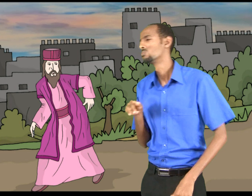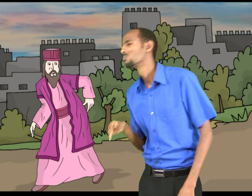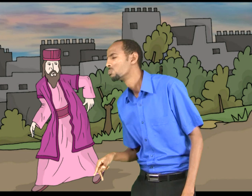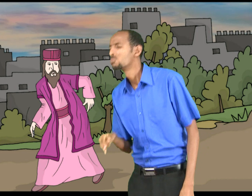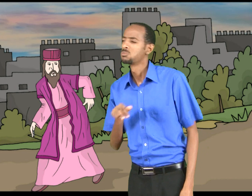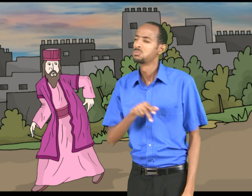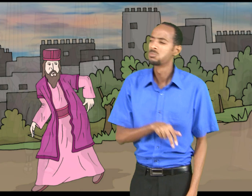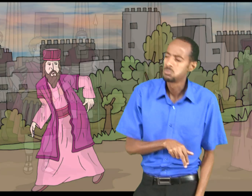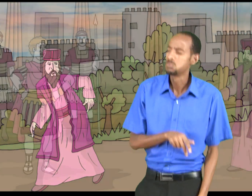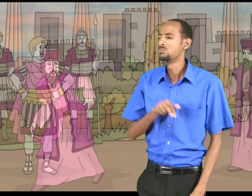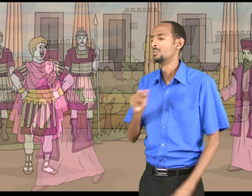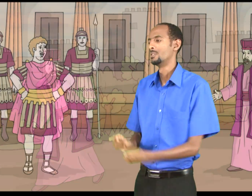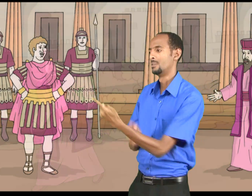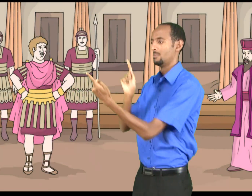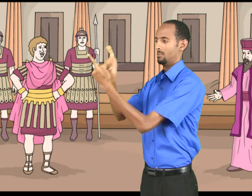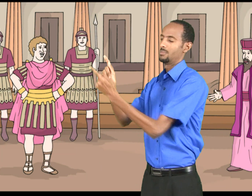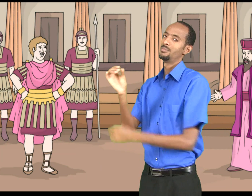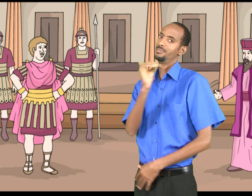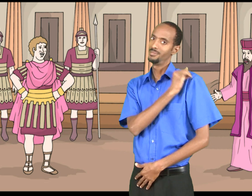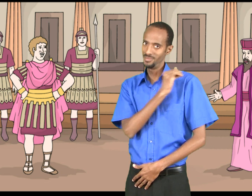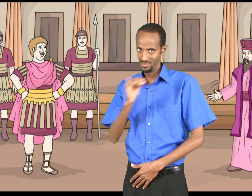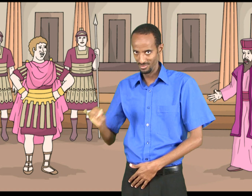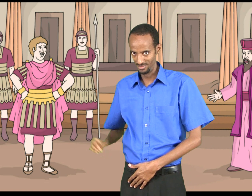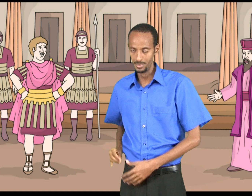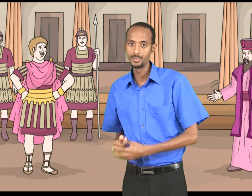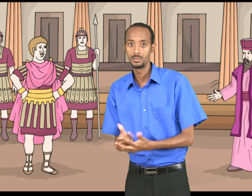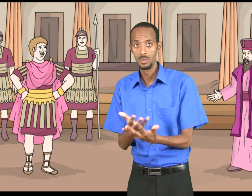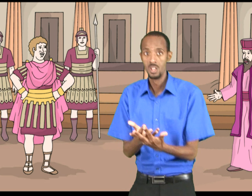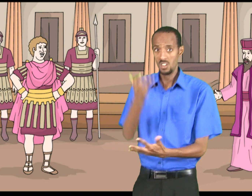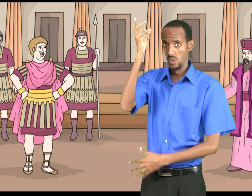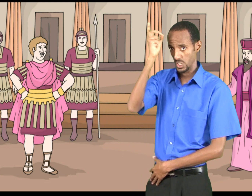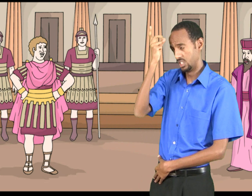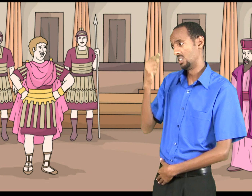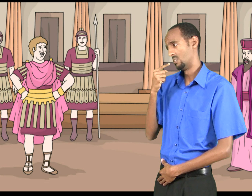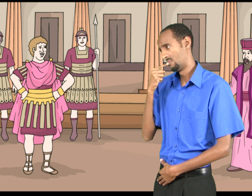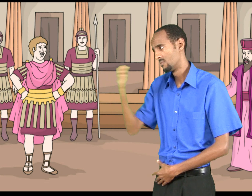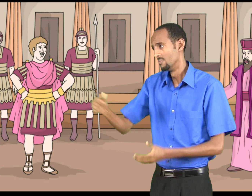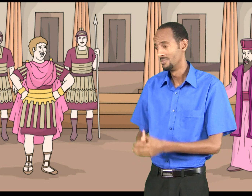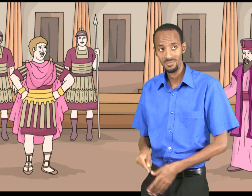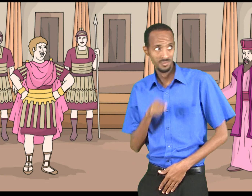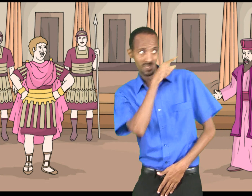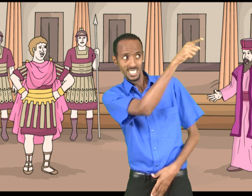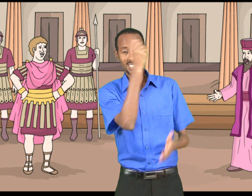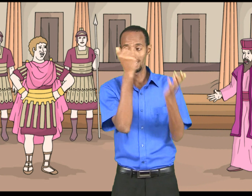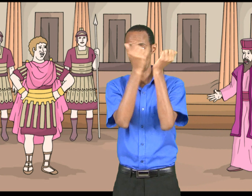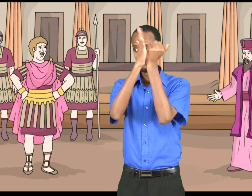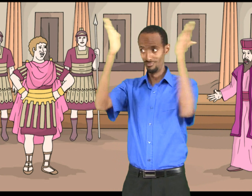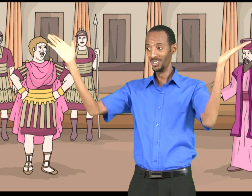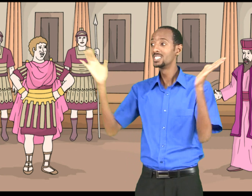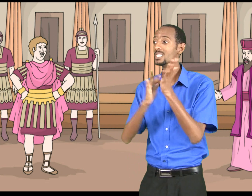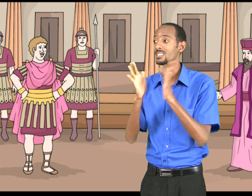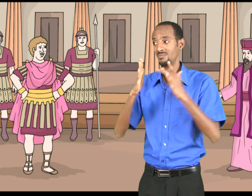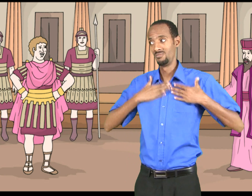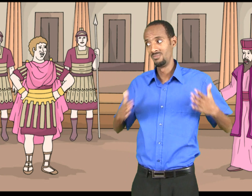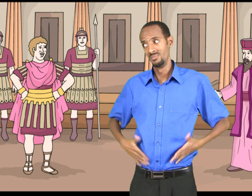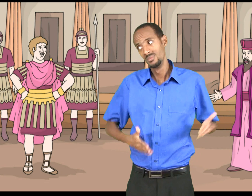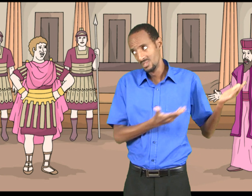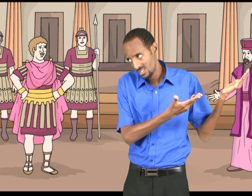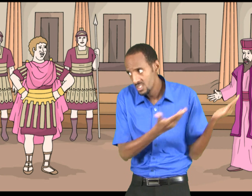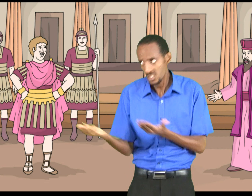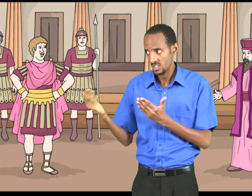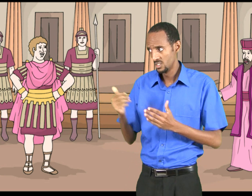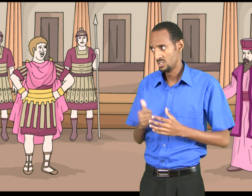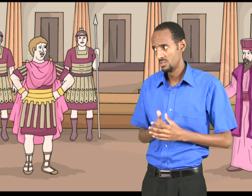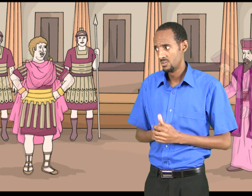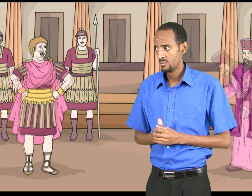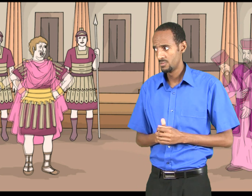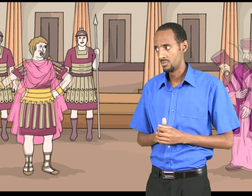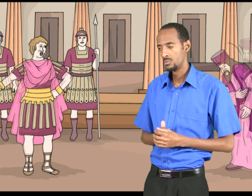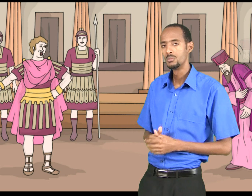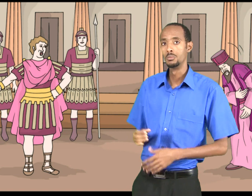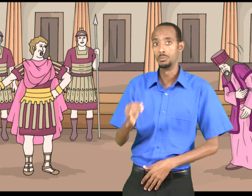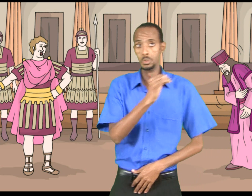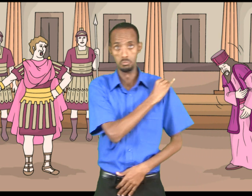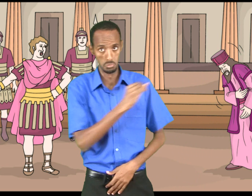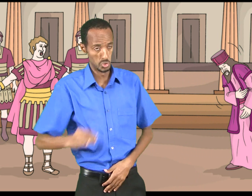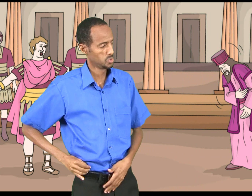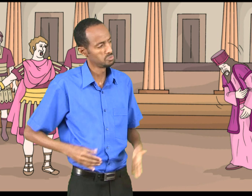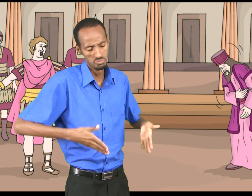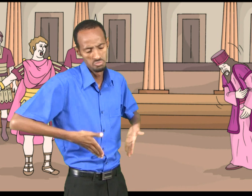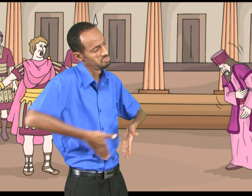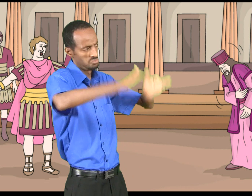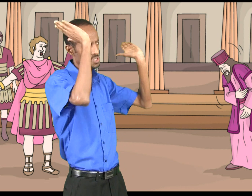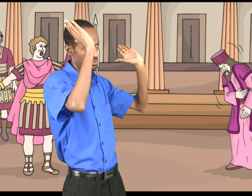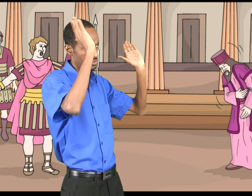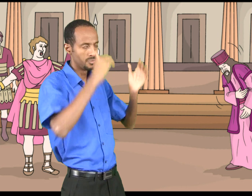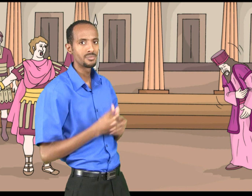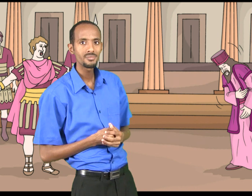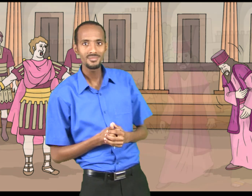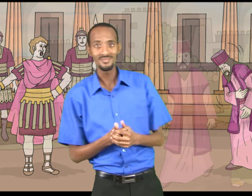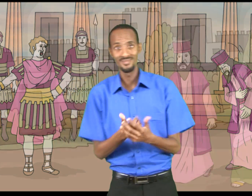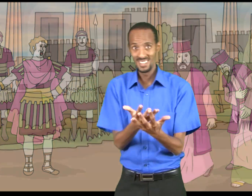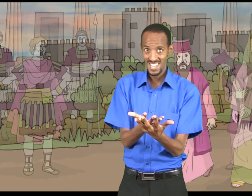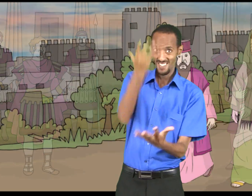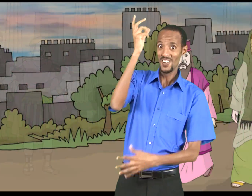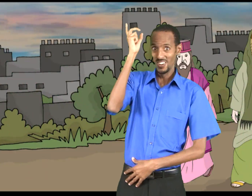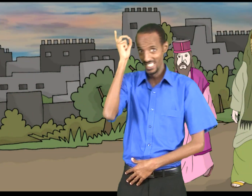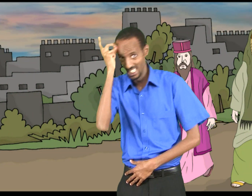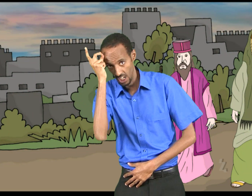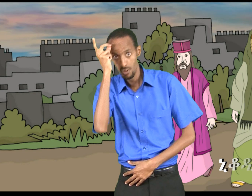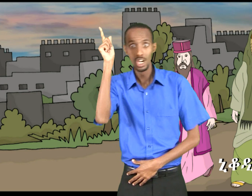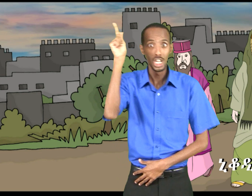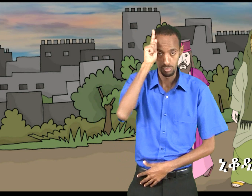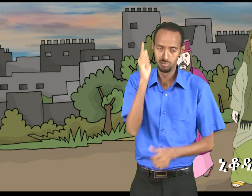Pilate gave him permission, so he came and removed His body.